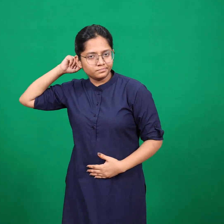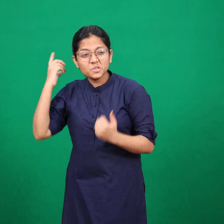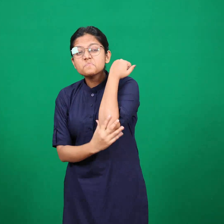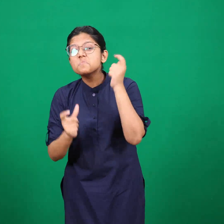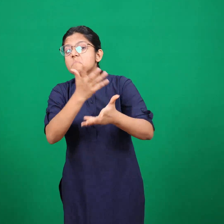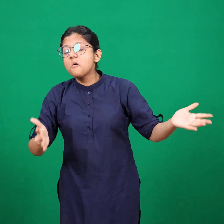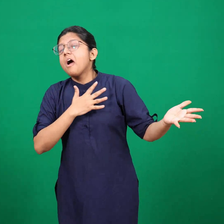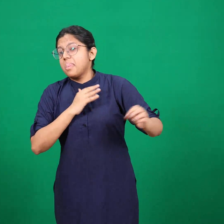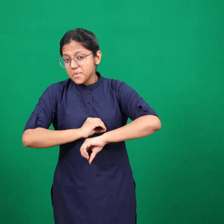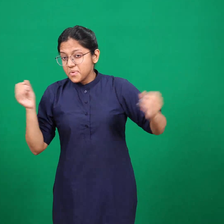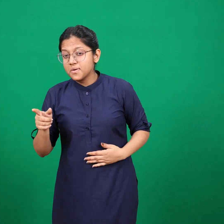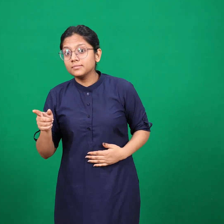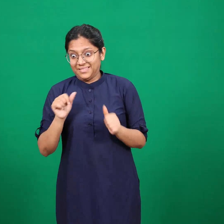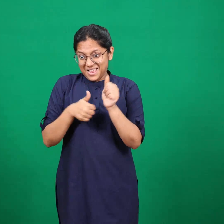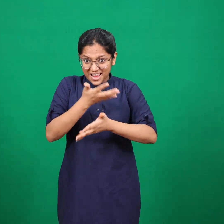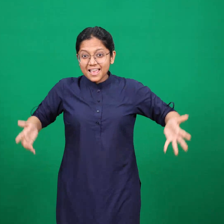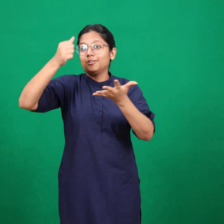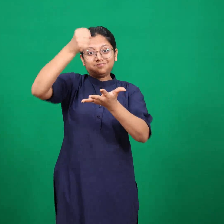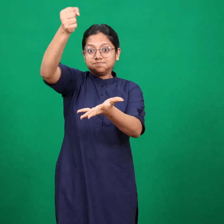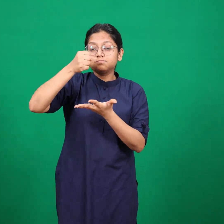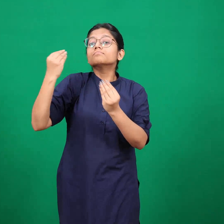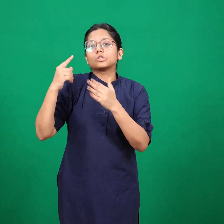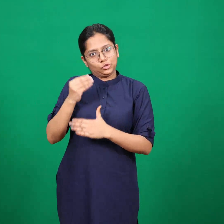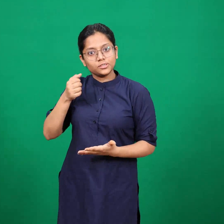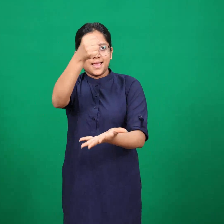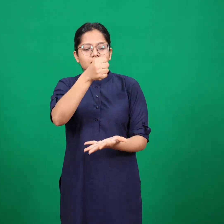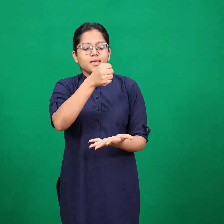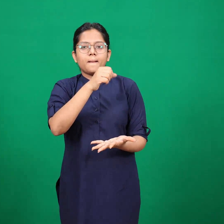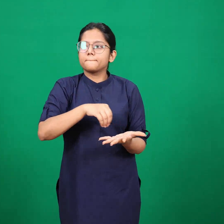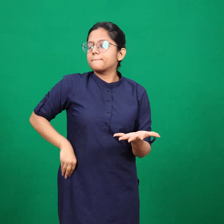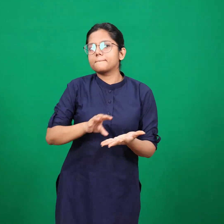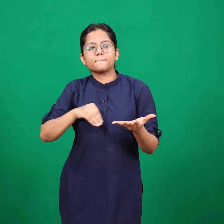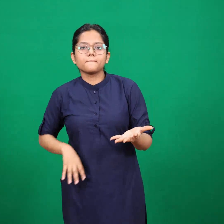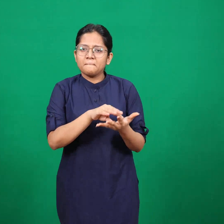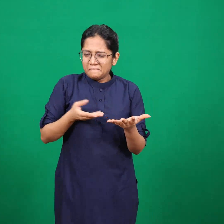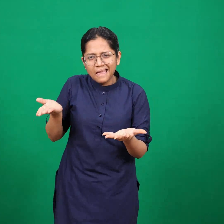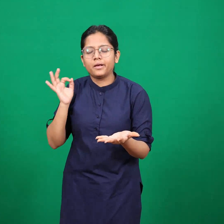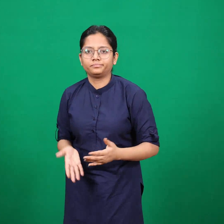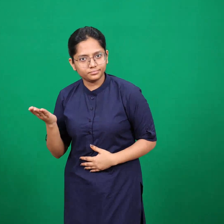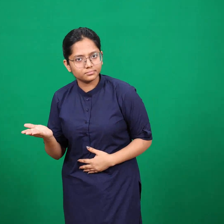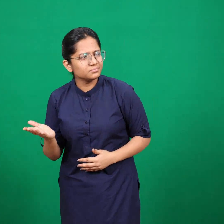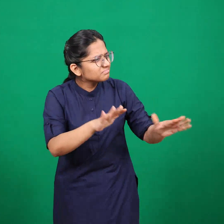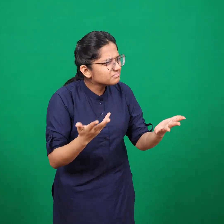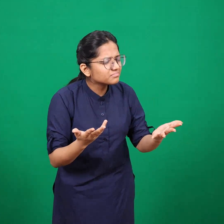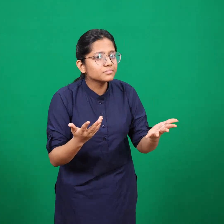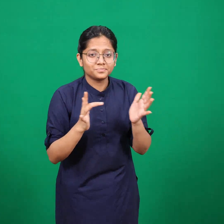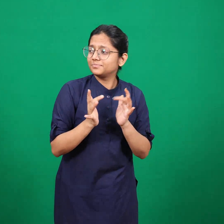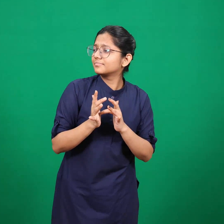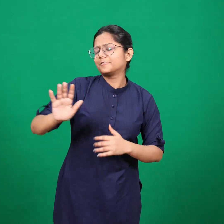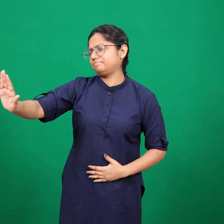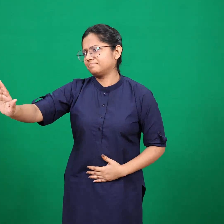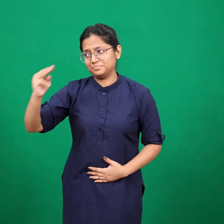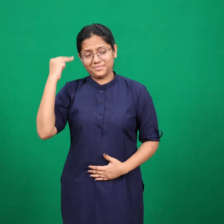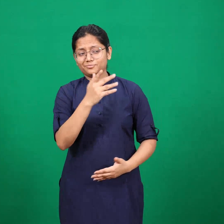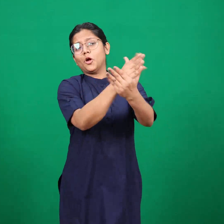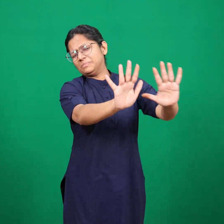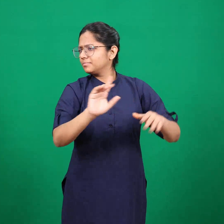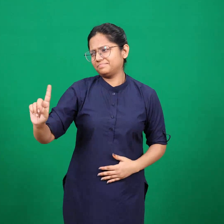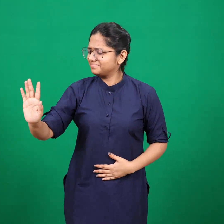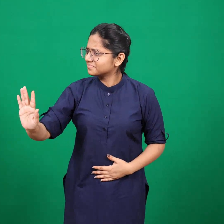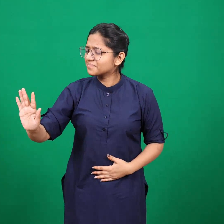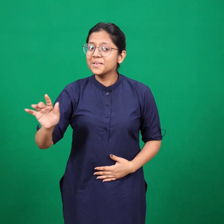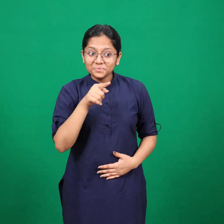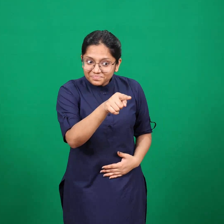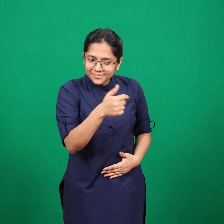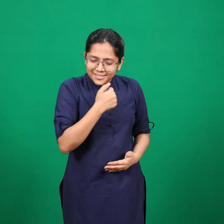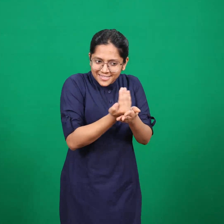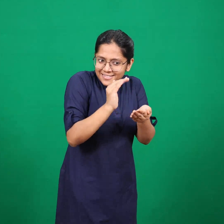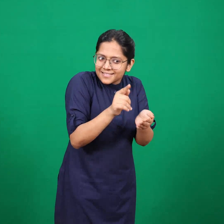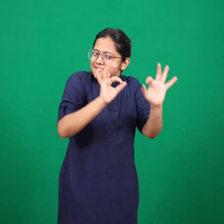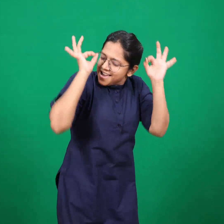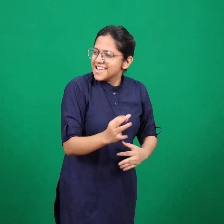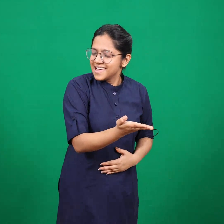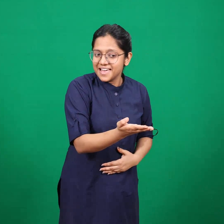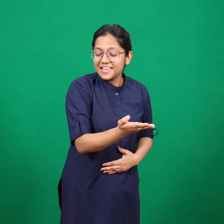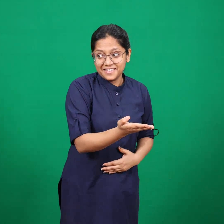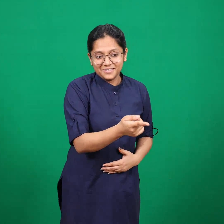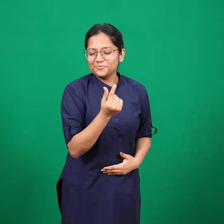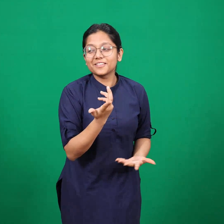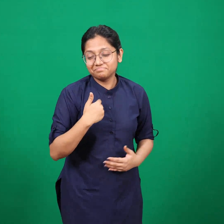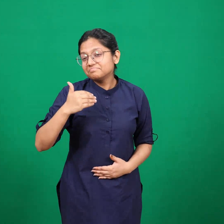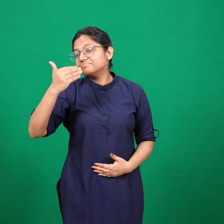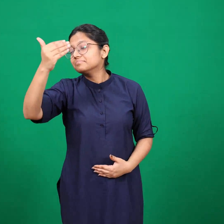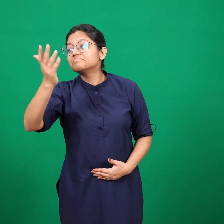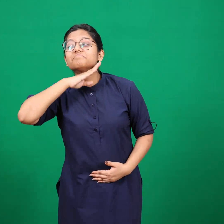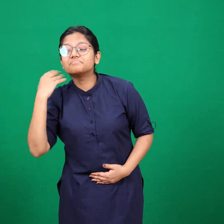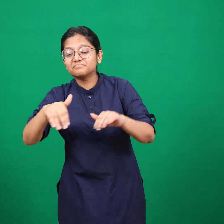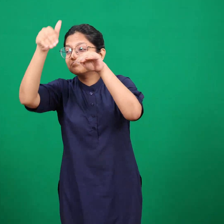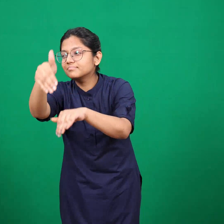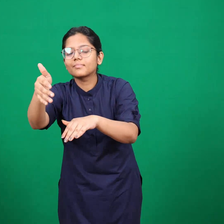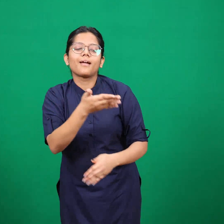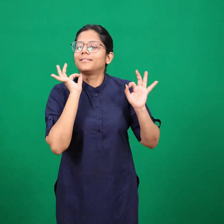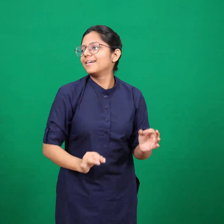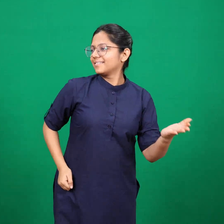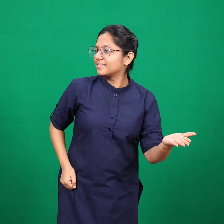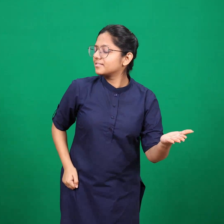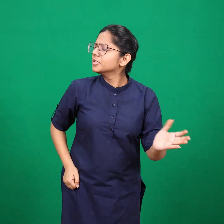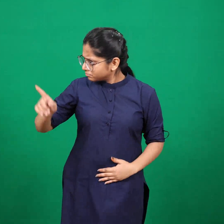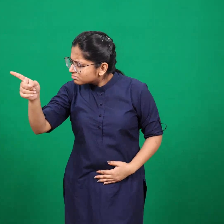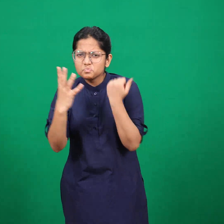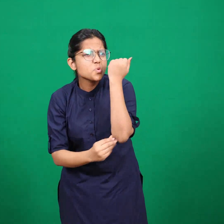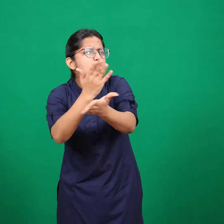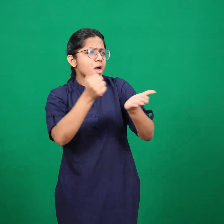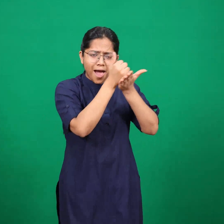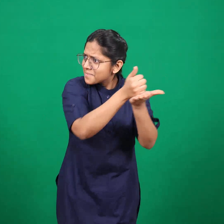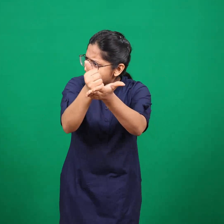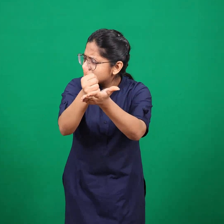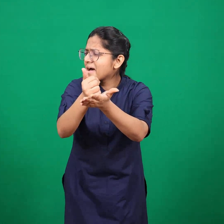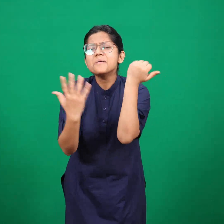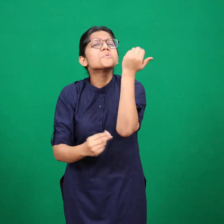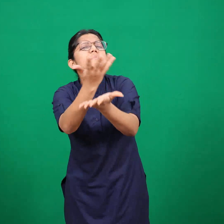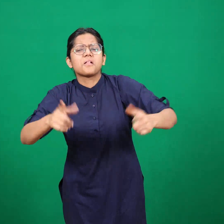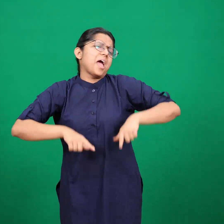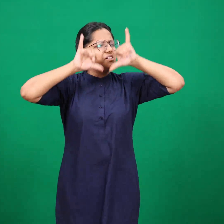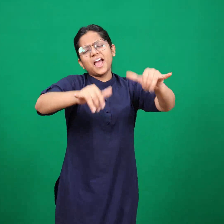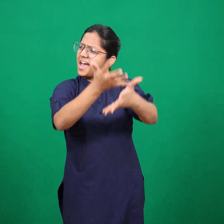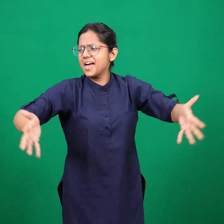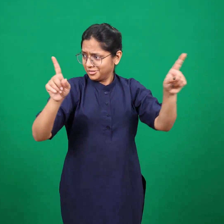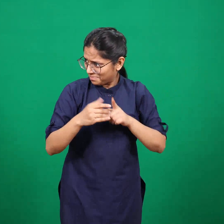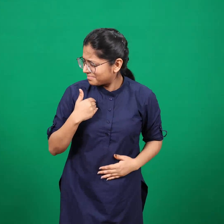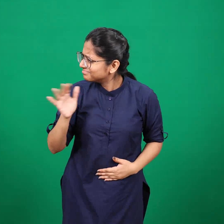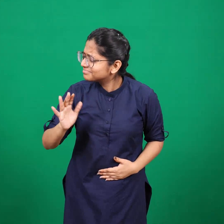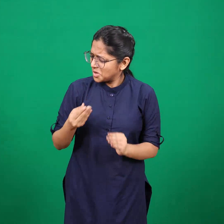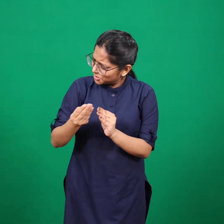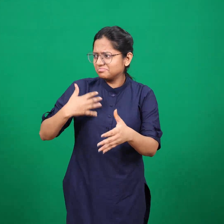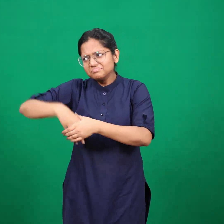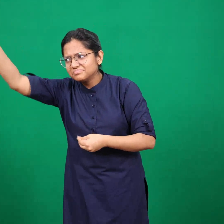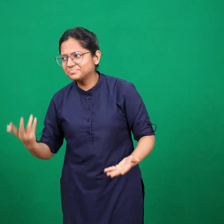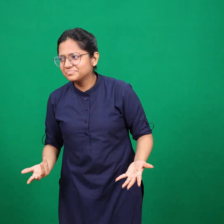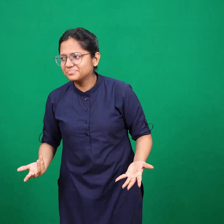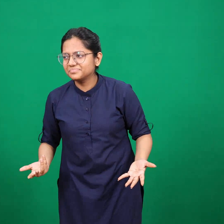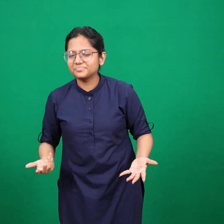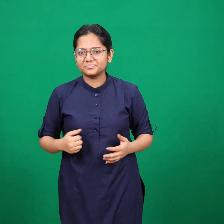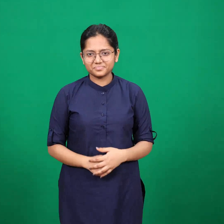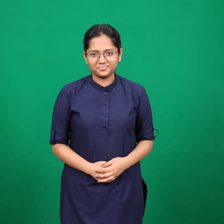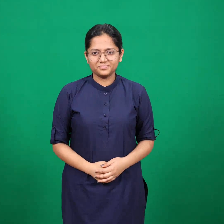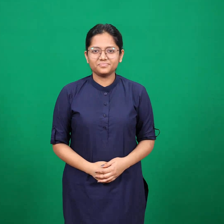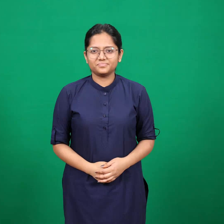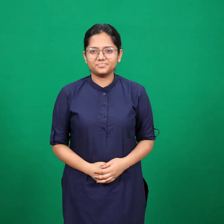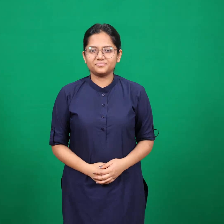As keeper of the money bag, he used to take from what was put into it. "Leave her alone," Jesus replied. " She has kept this perfume in preparation for the day of My burial. The poor you will always have with you, but you will not always have Me."